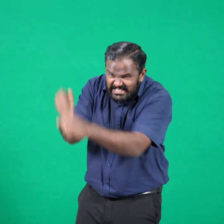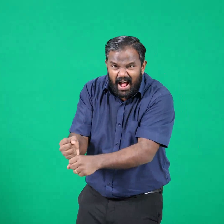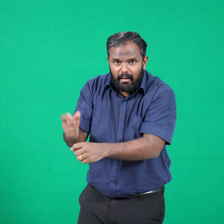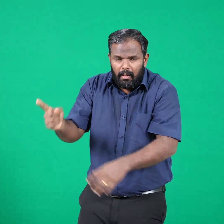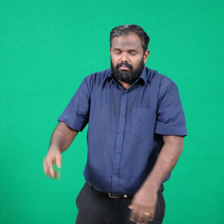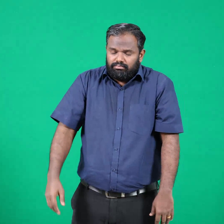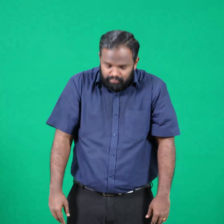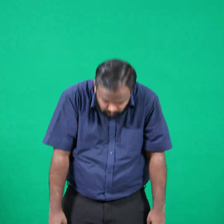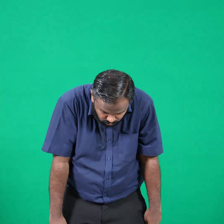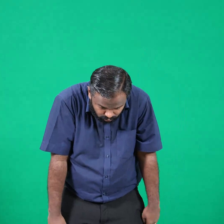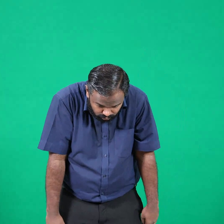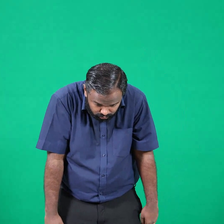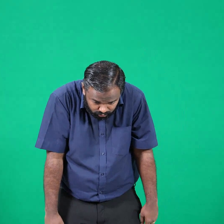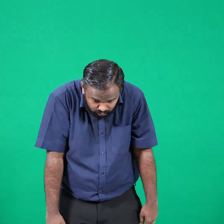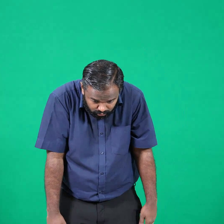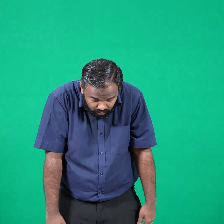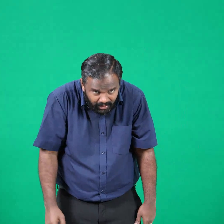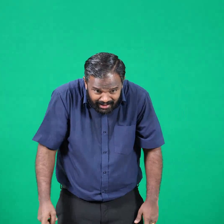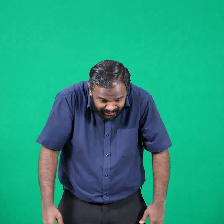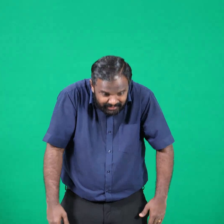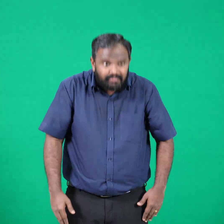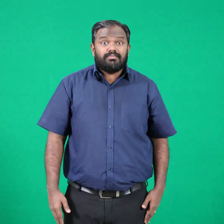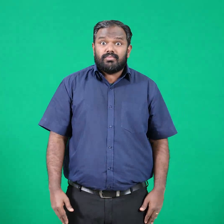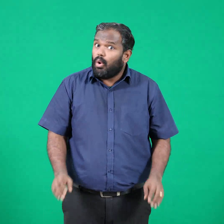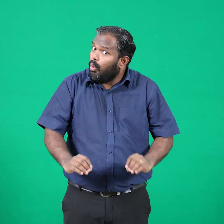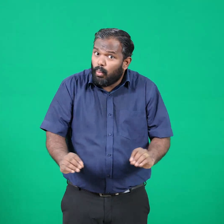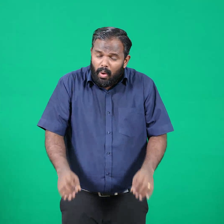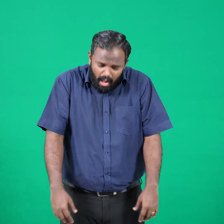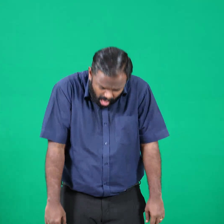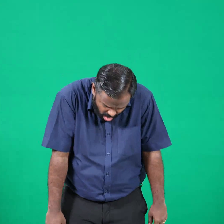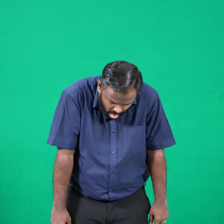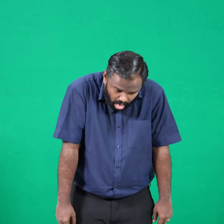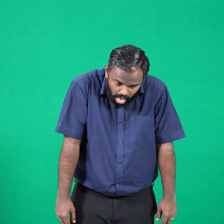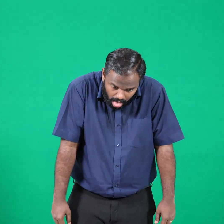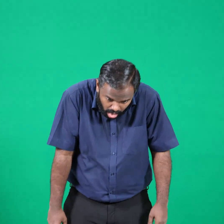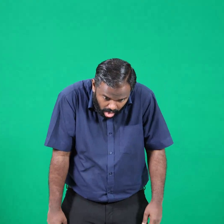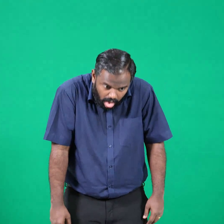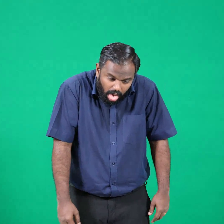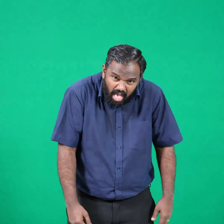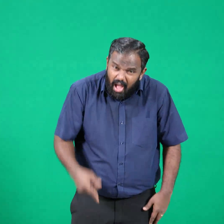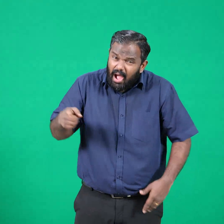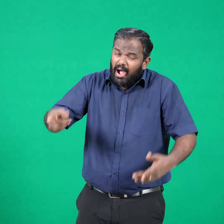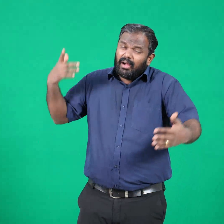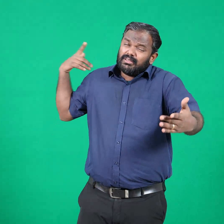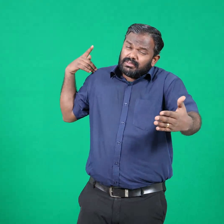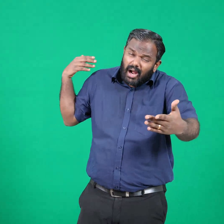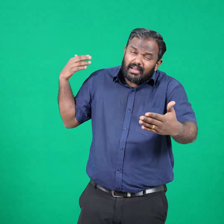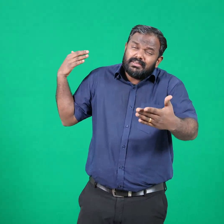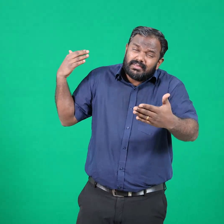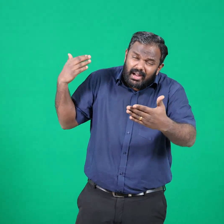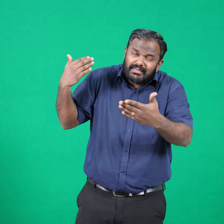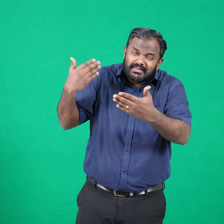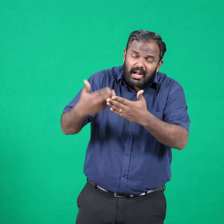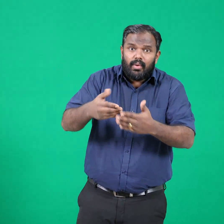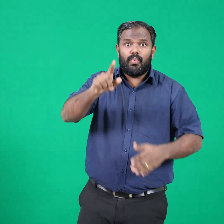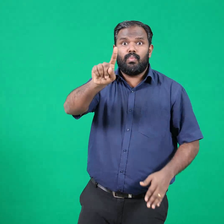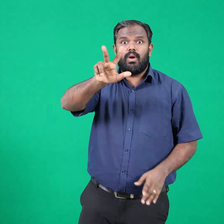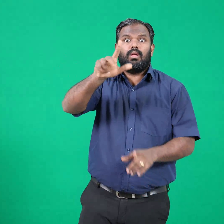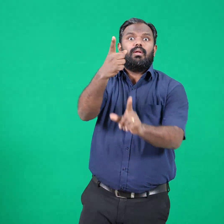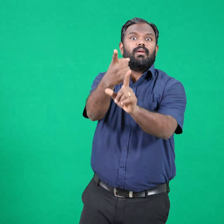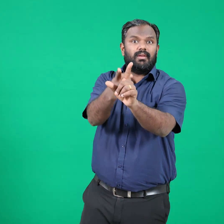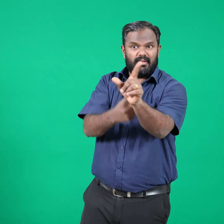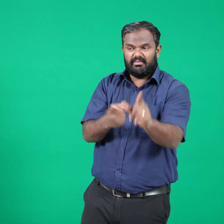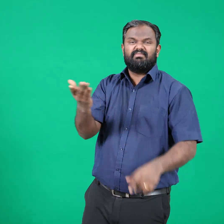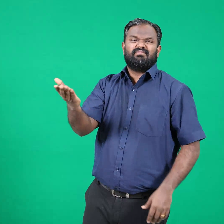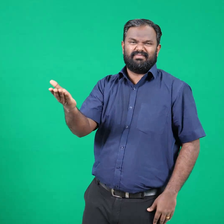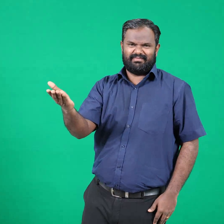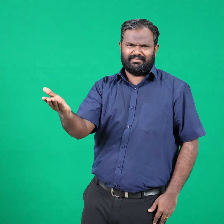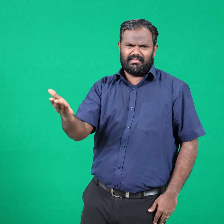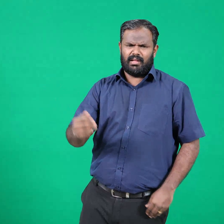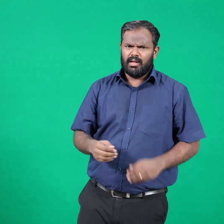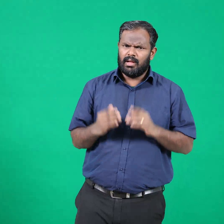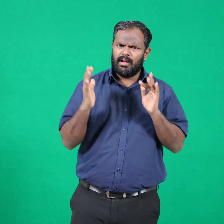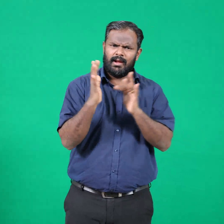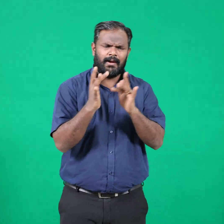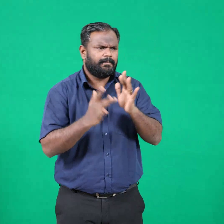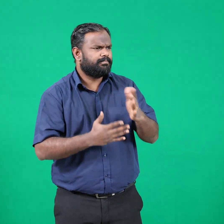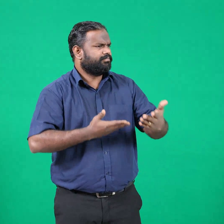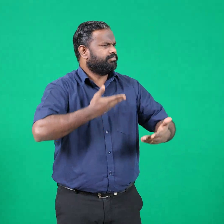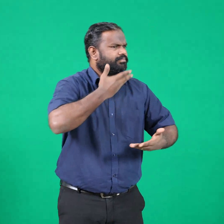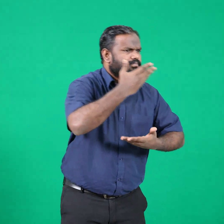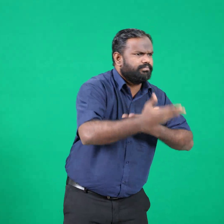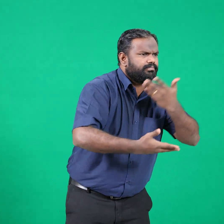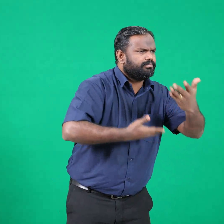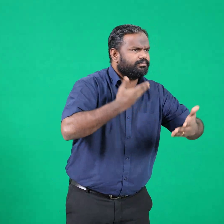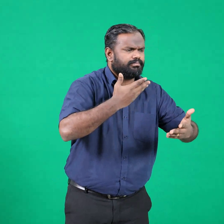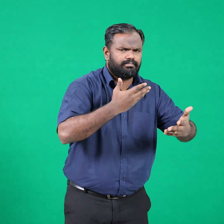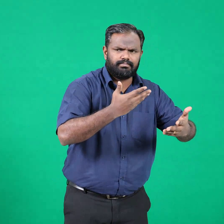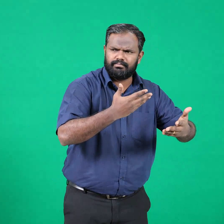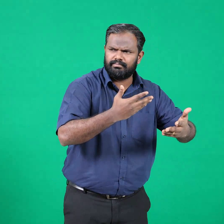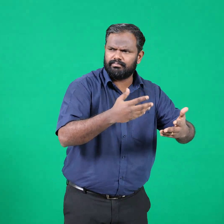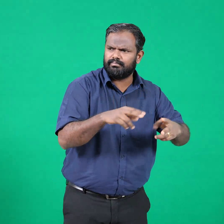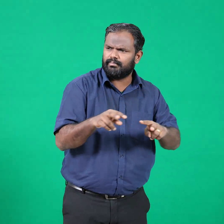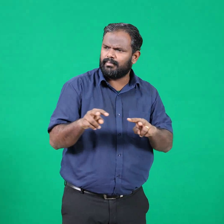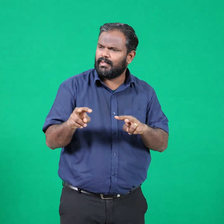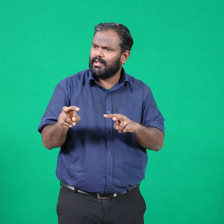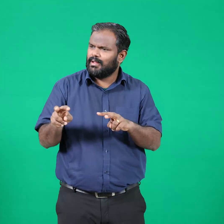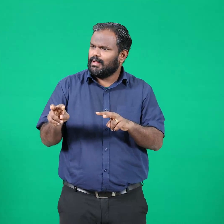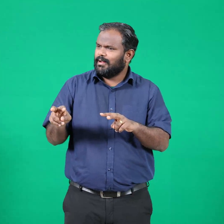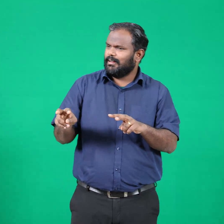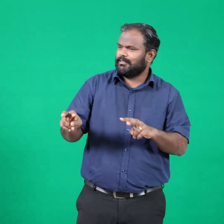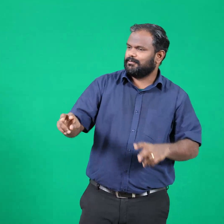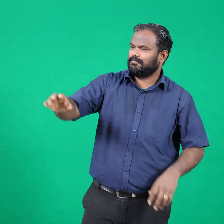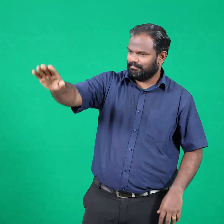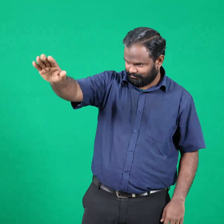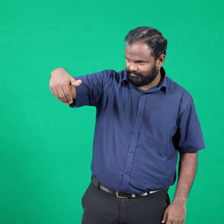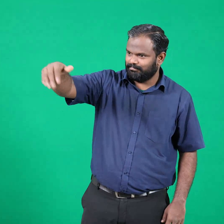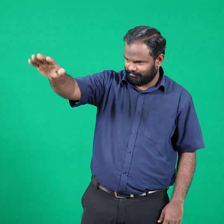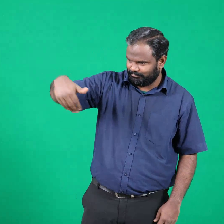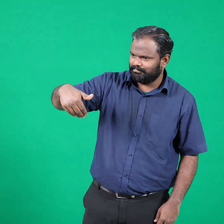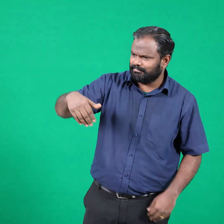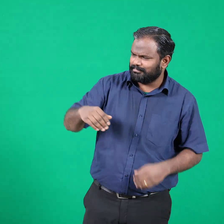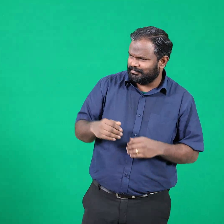She was hunched over and could not stand up straight.